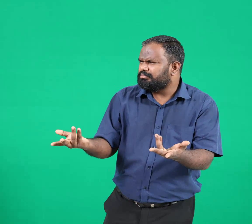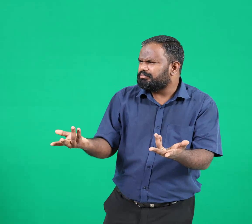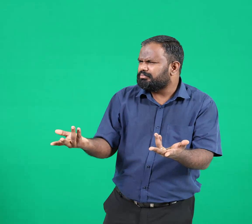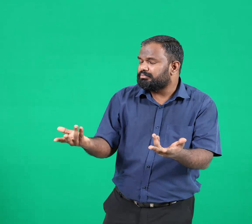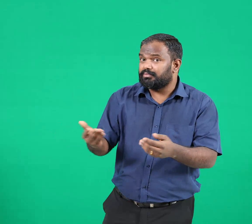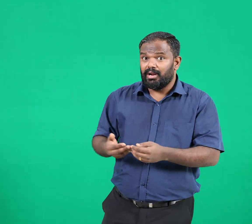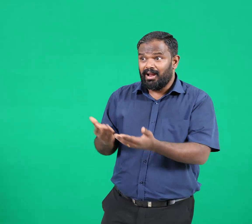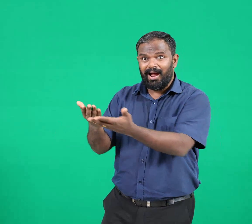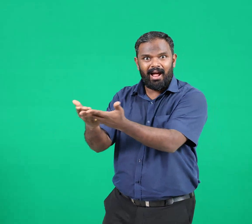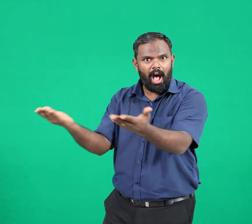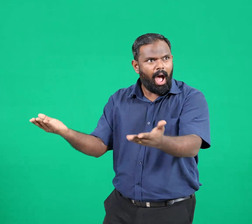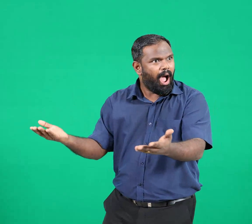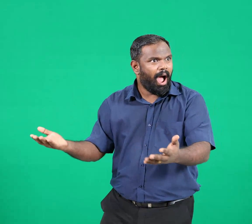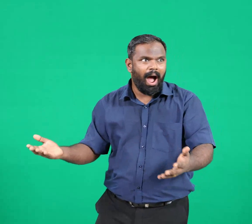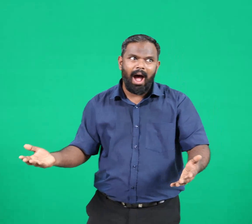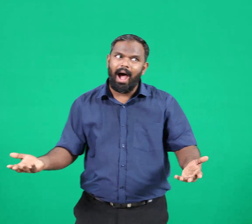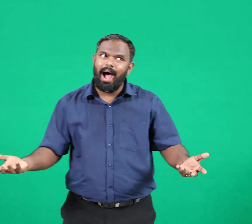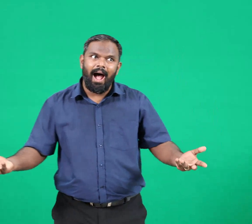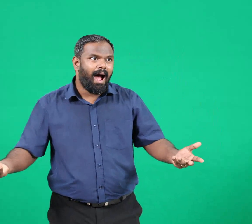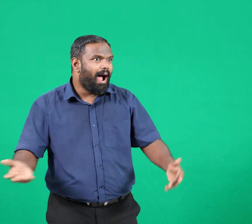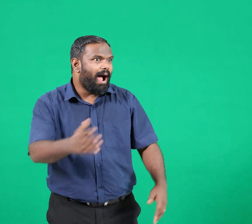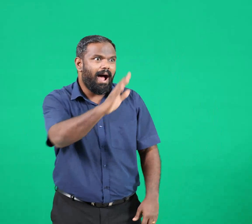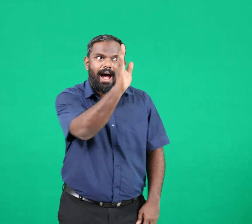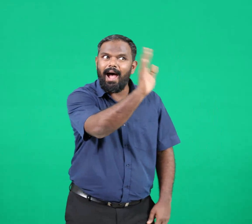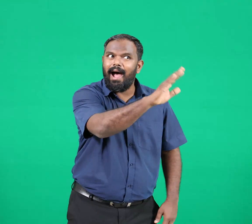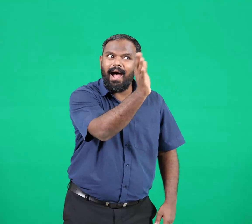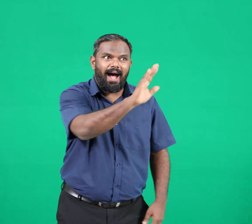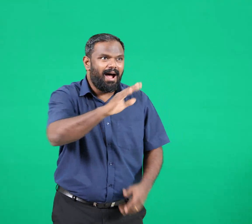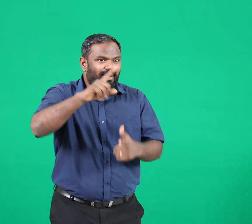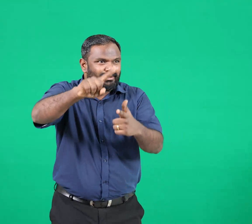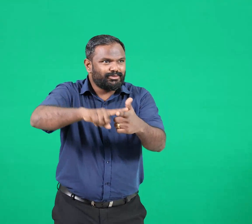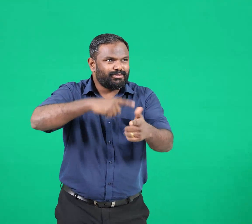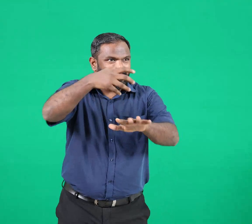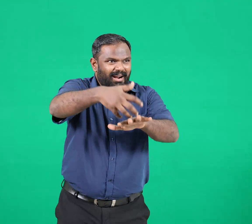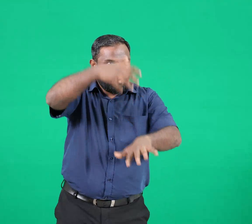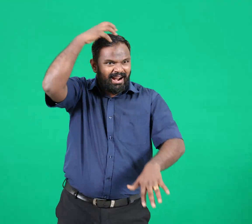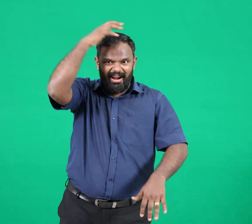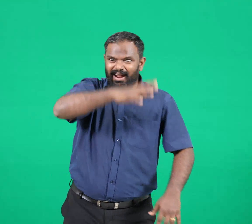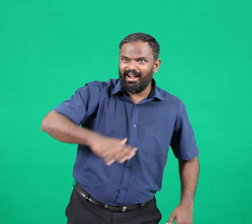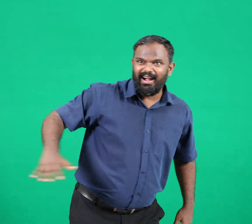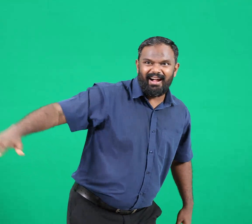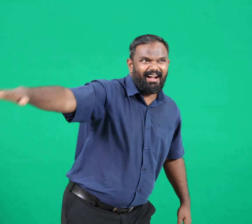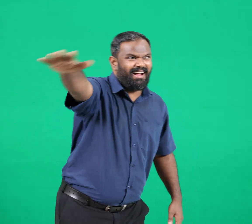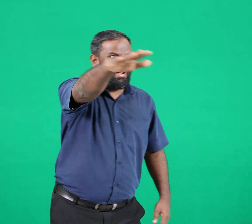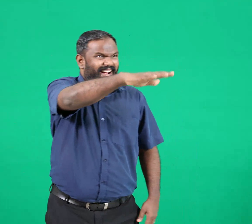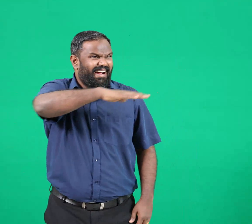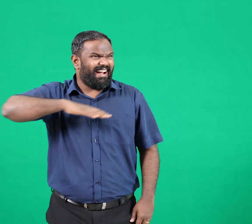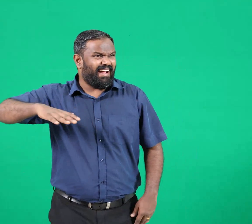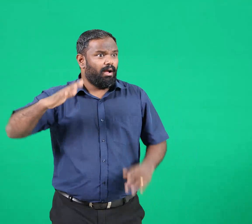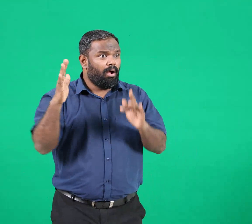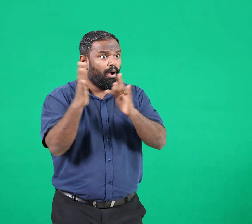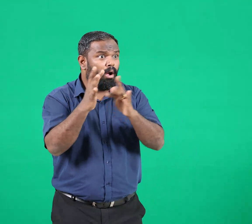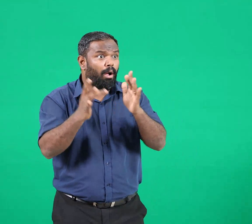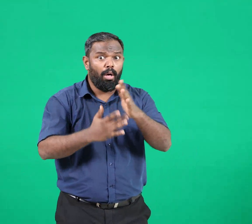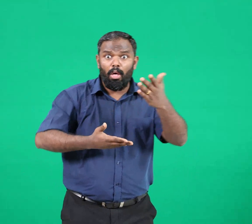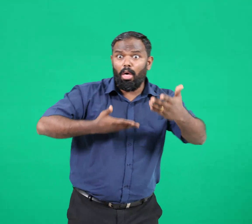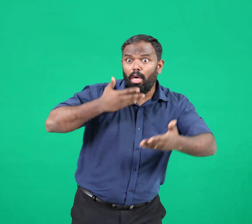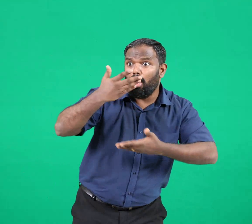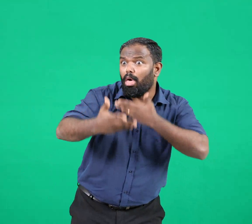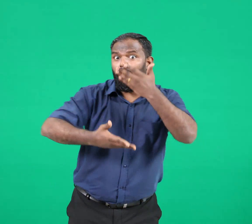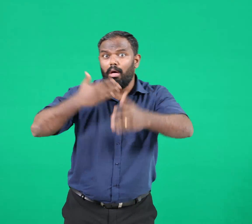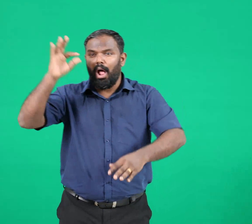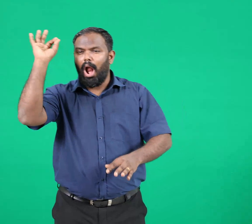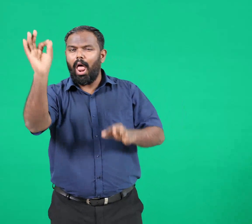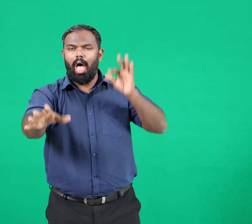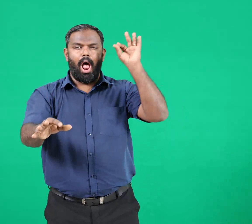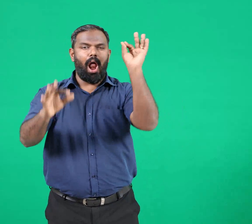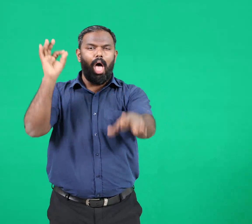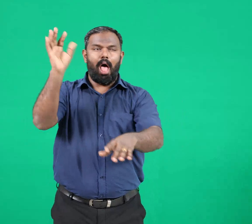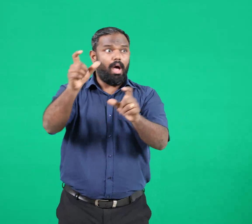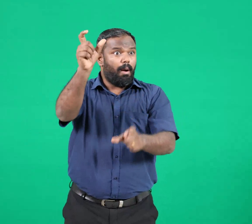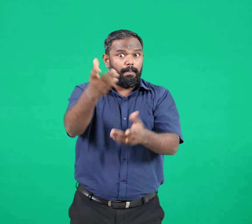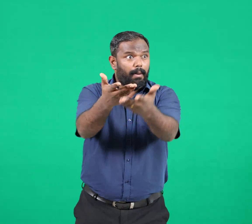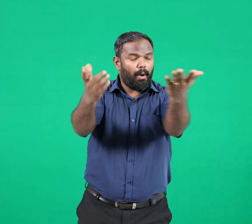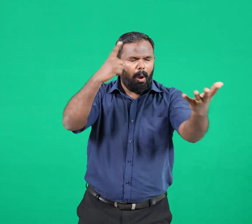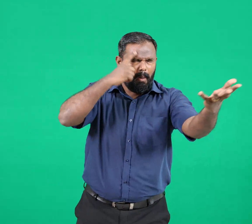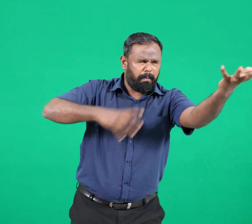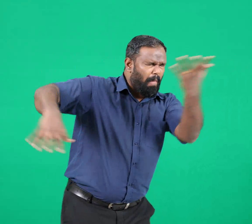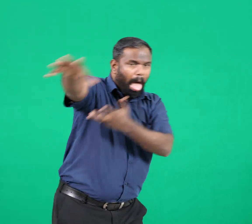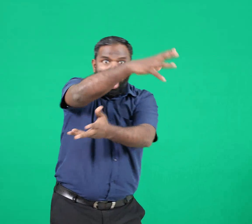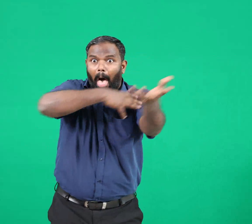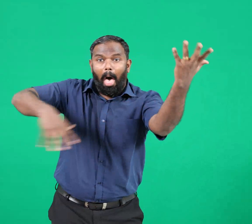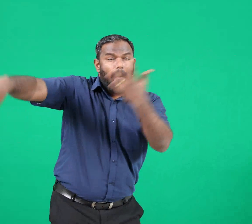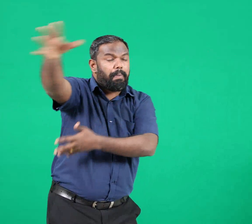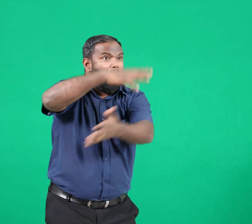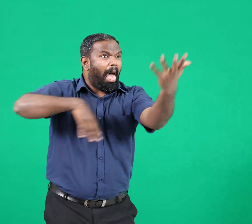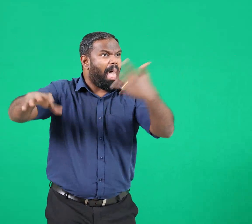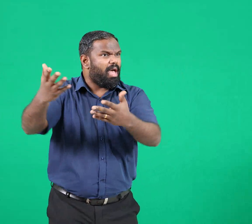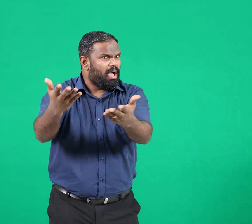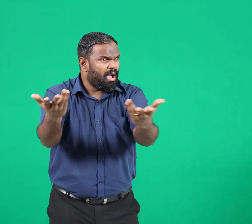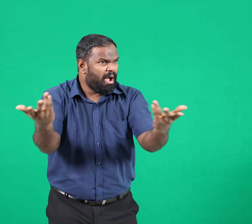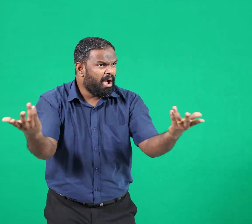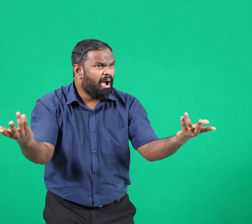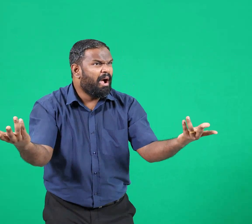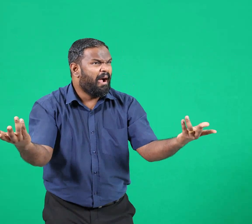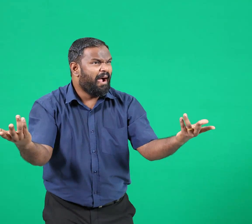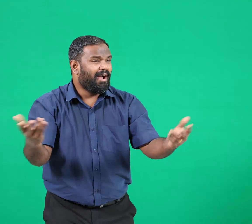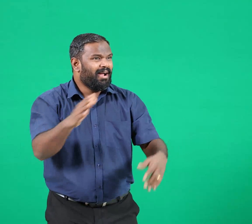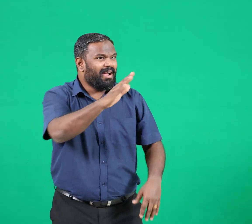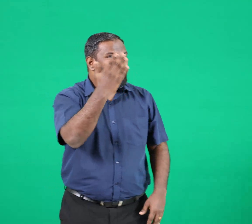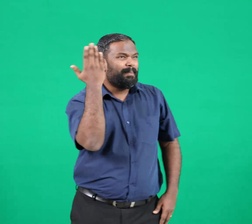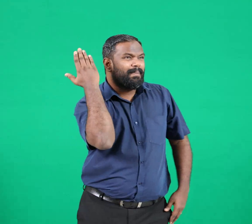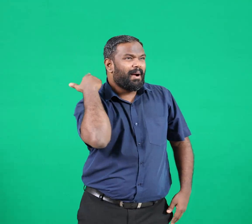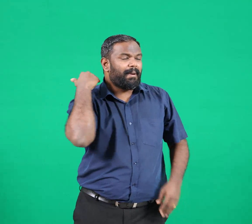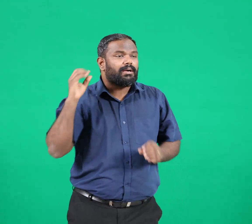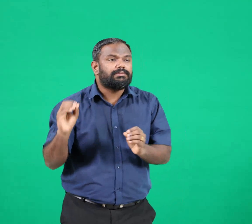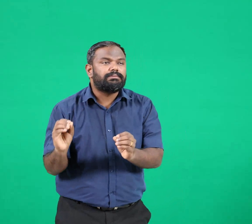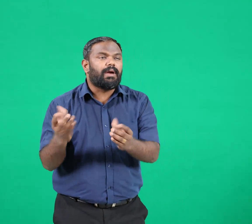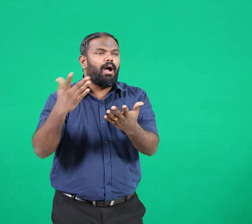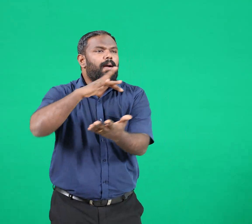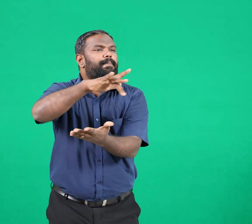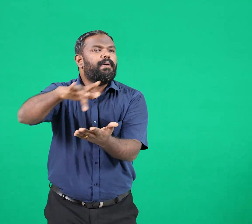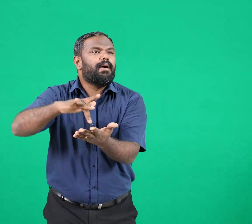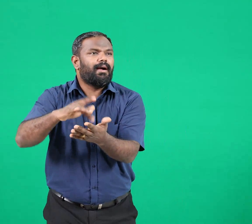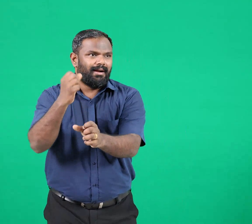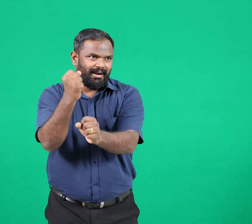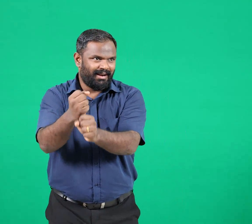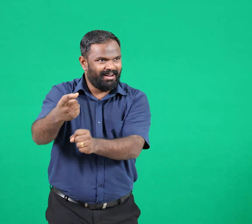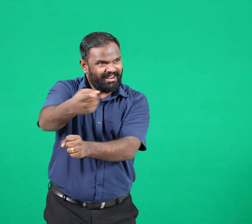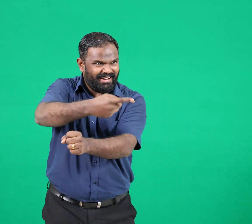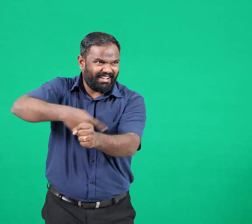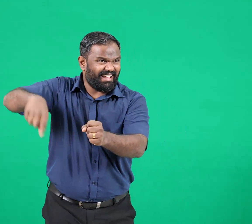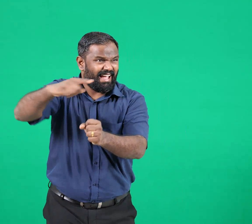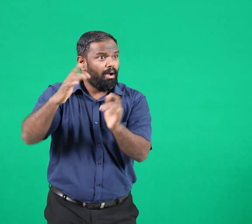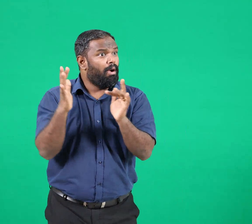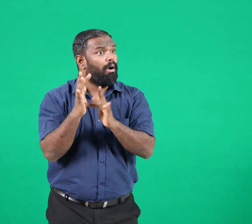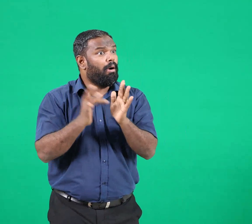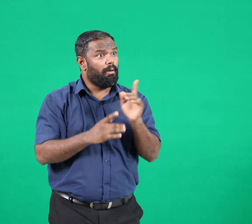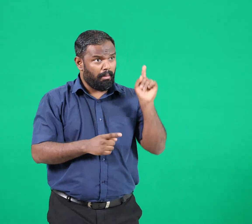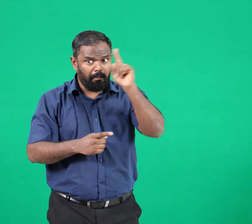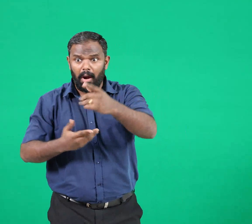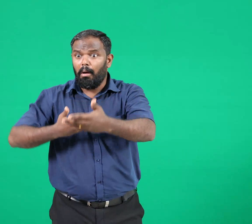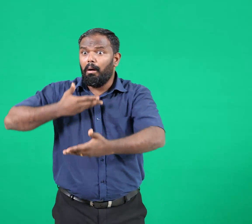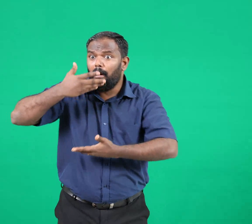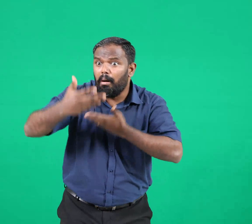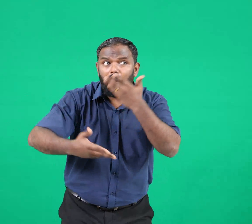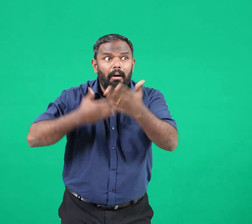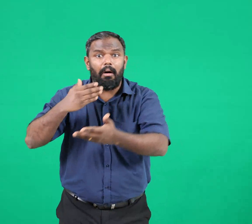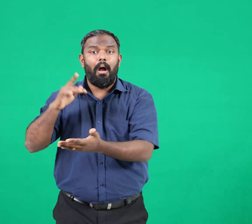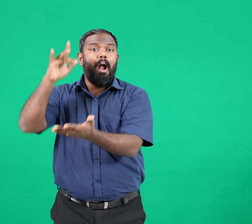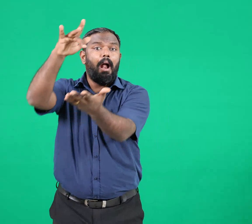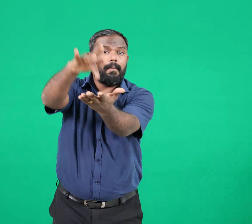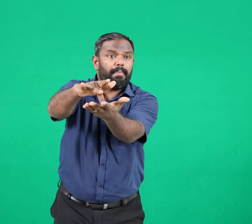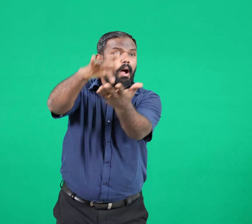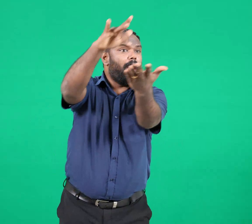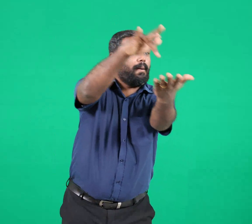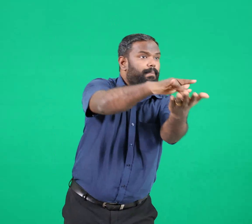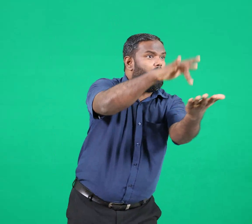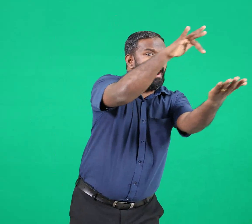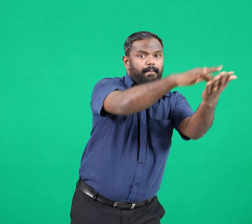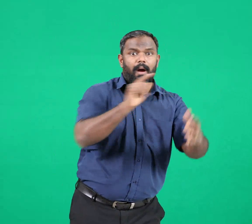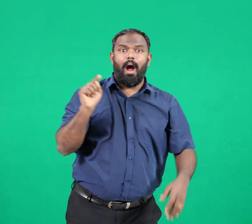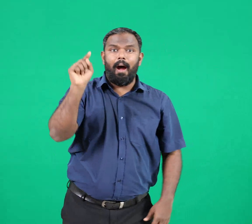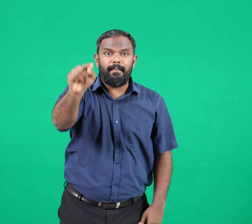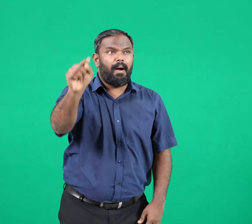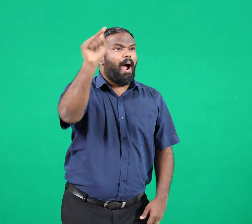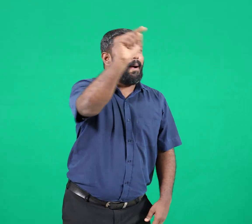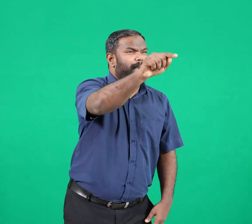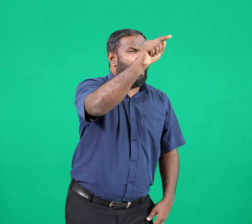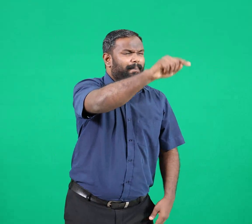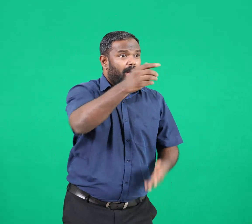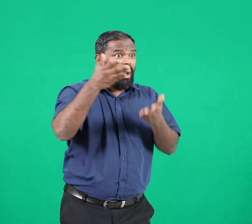But they kept insisting, "He stirs up the people all over Judea with His teaching.